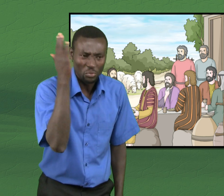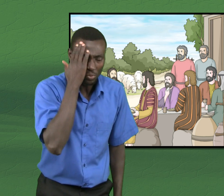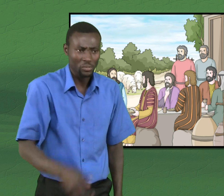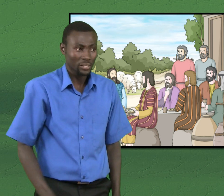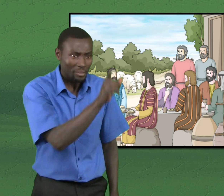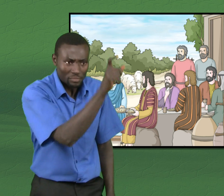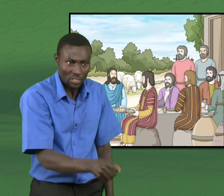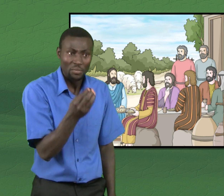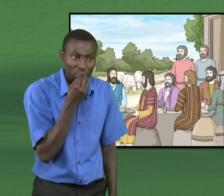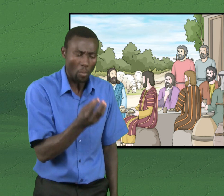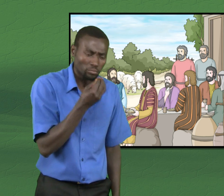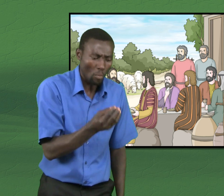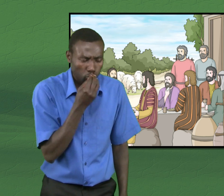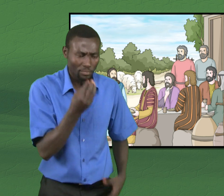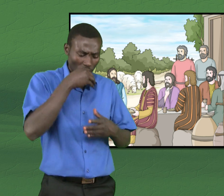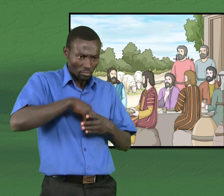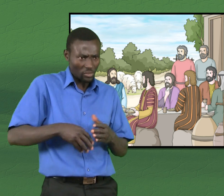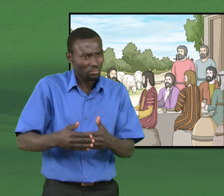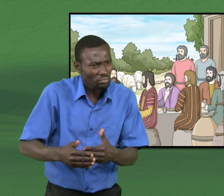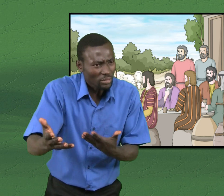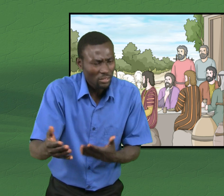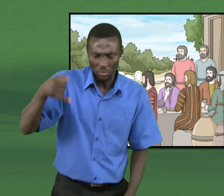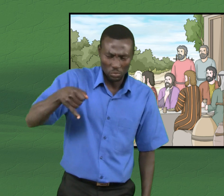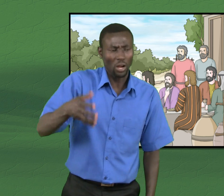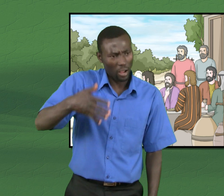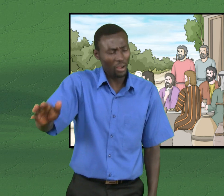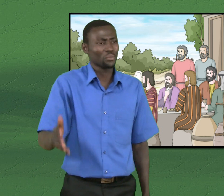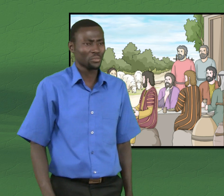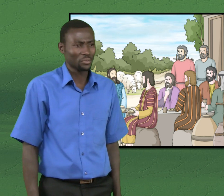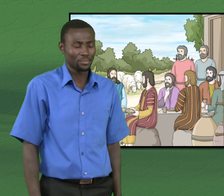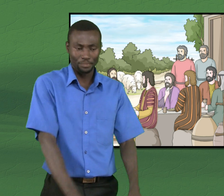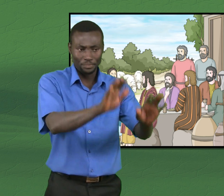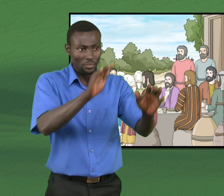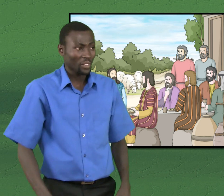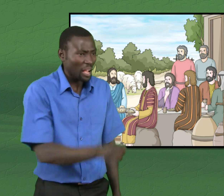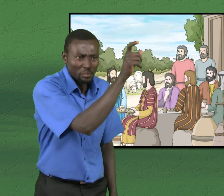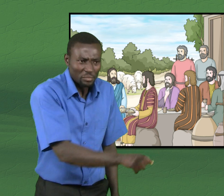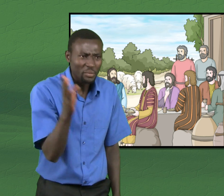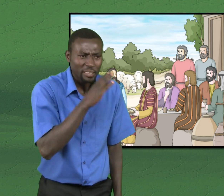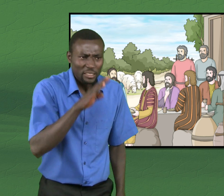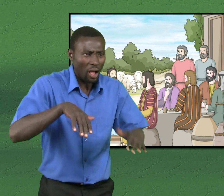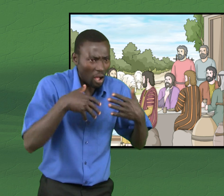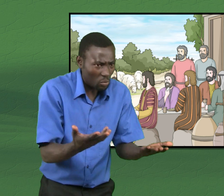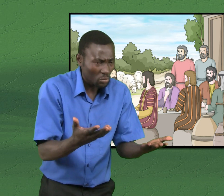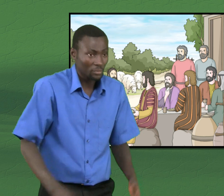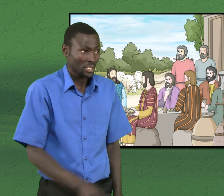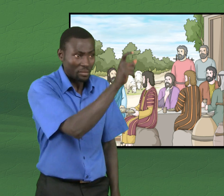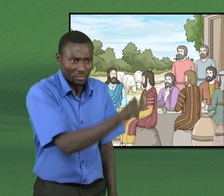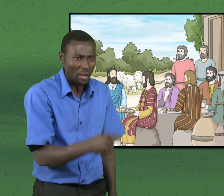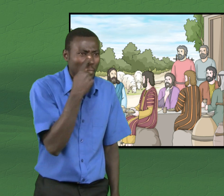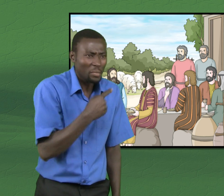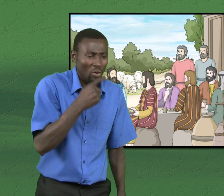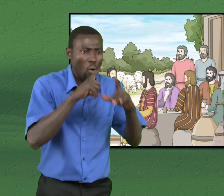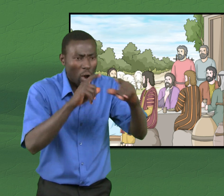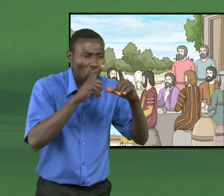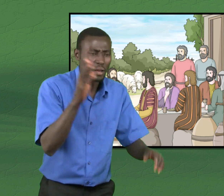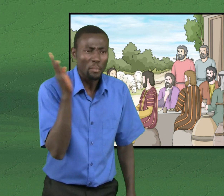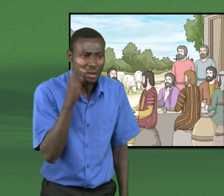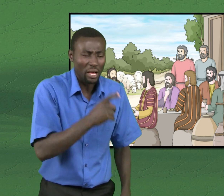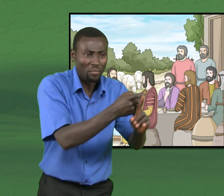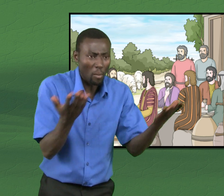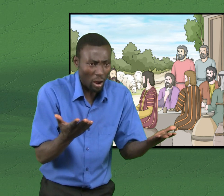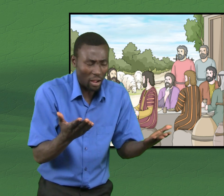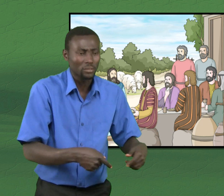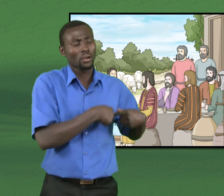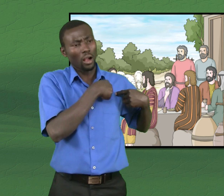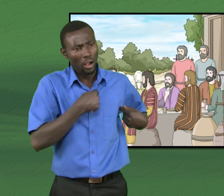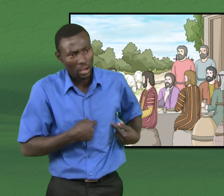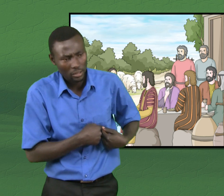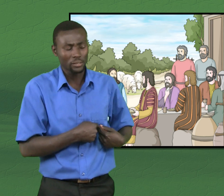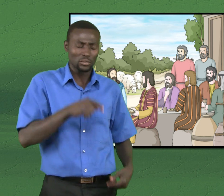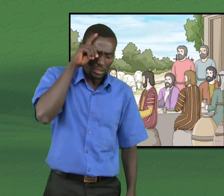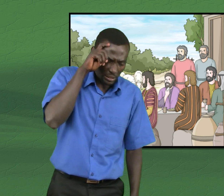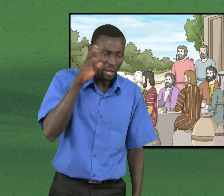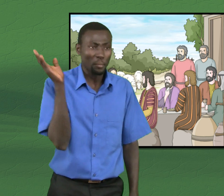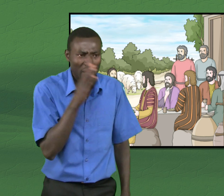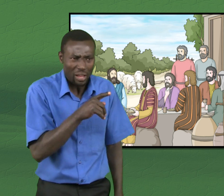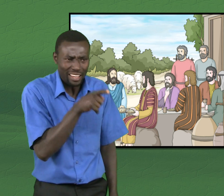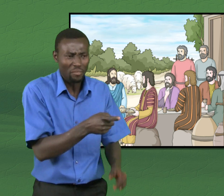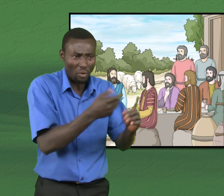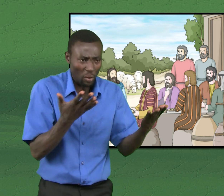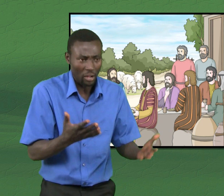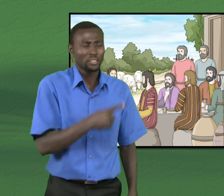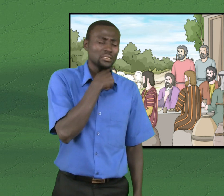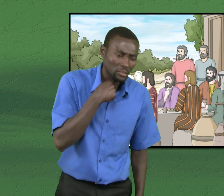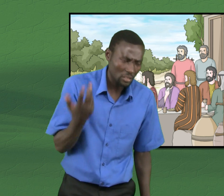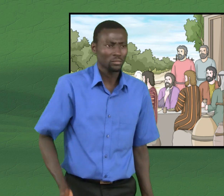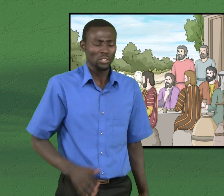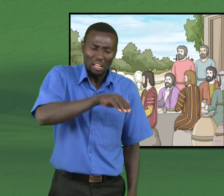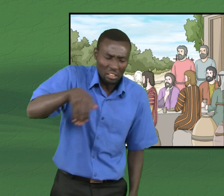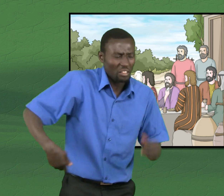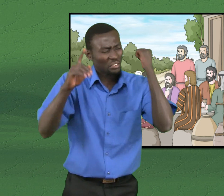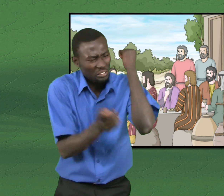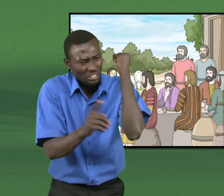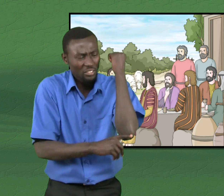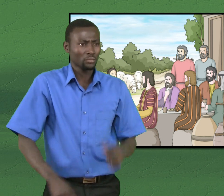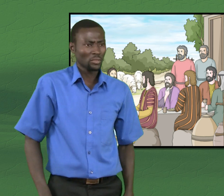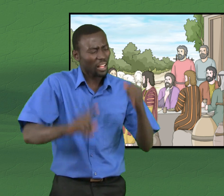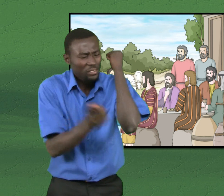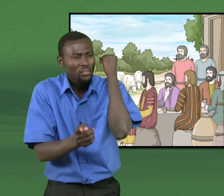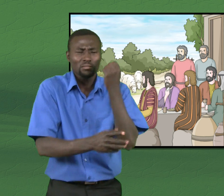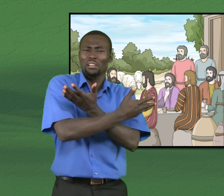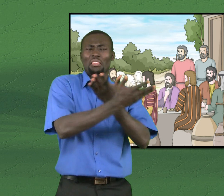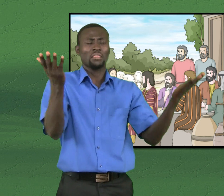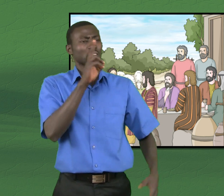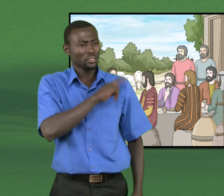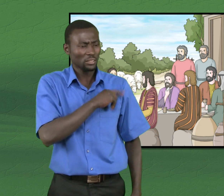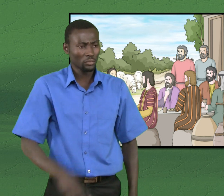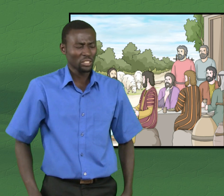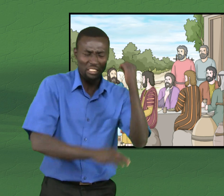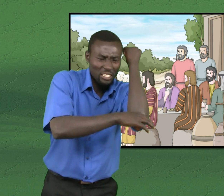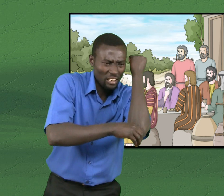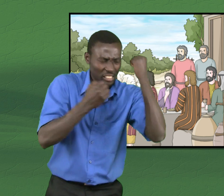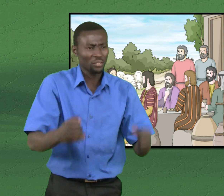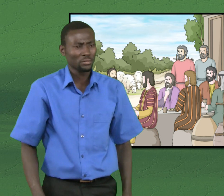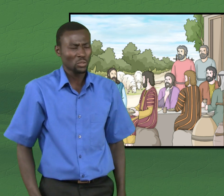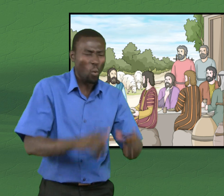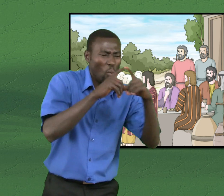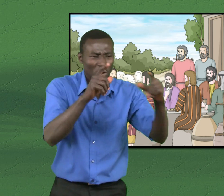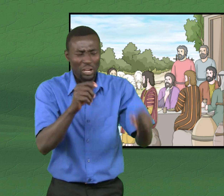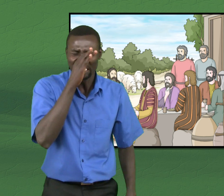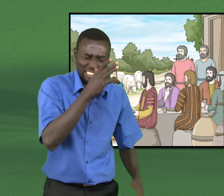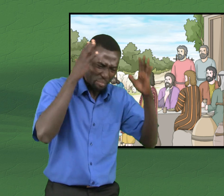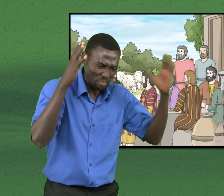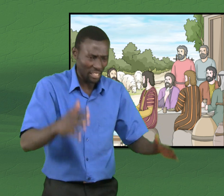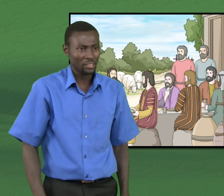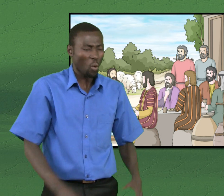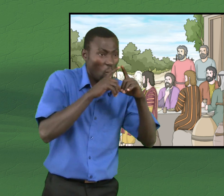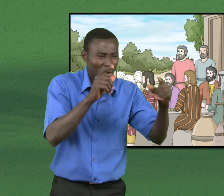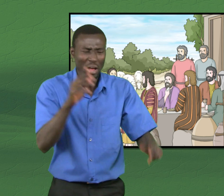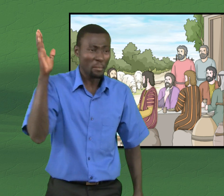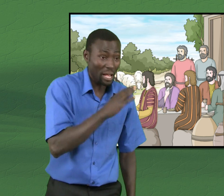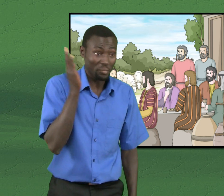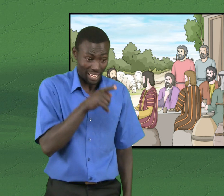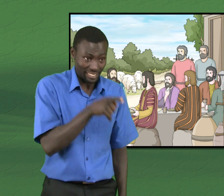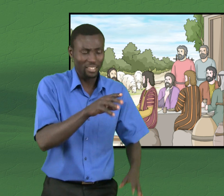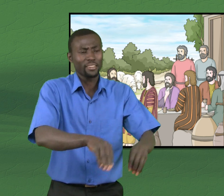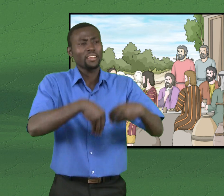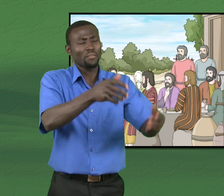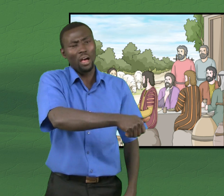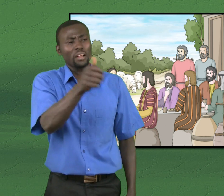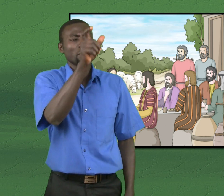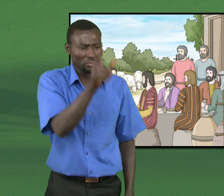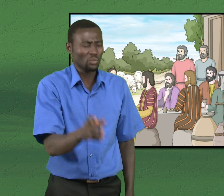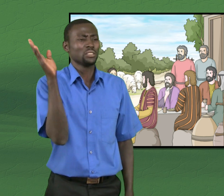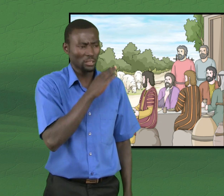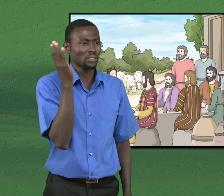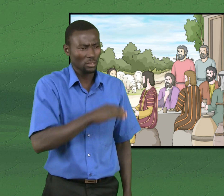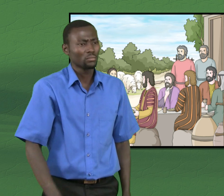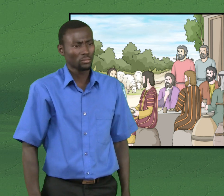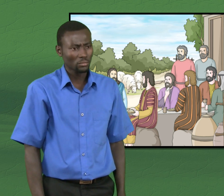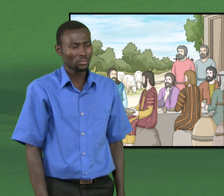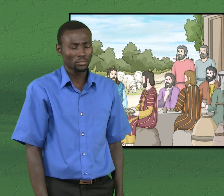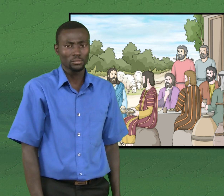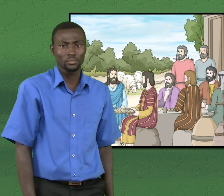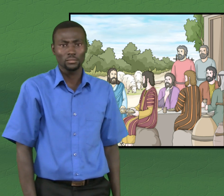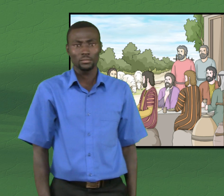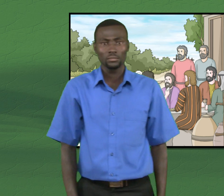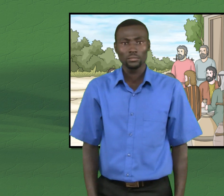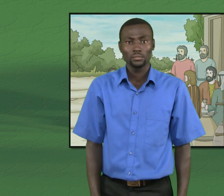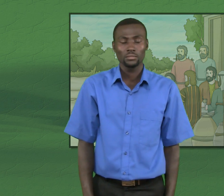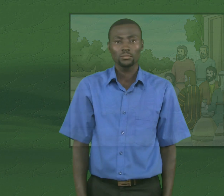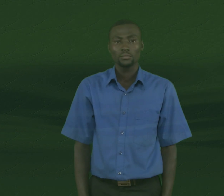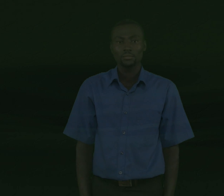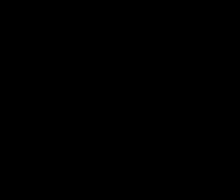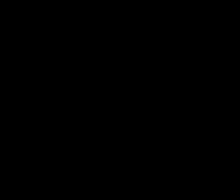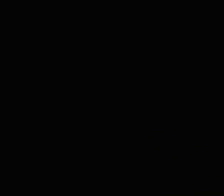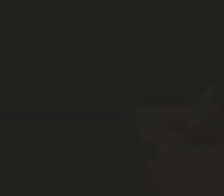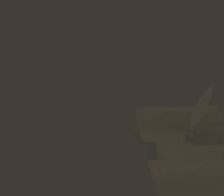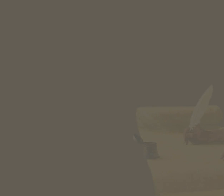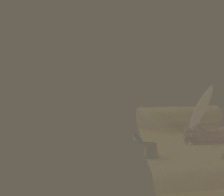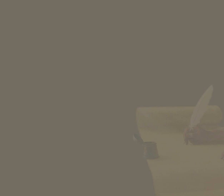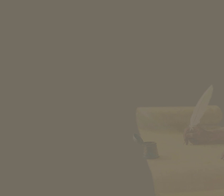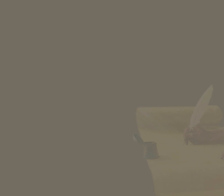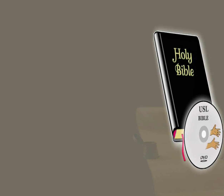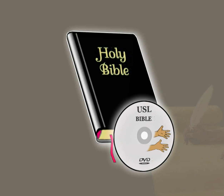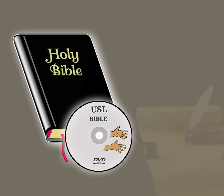For out of the heart come evil thoughts, murder, adultery, sexual immorality, theft, false testimony, and slander. These are what defile a man, but eating with unwashed hands does not defile him.”